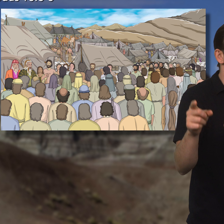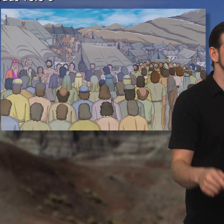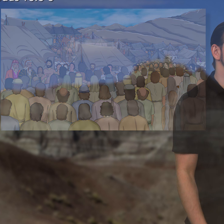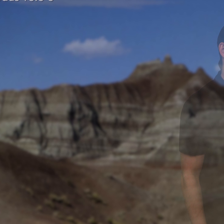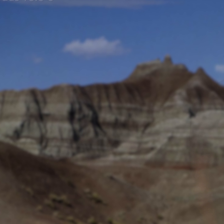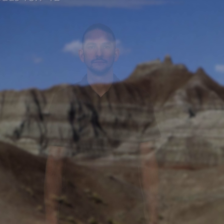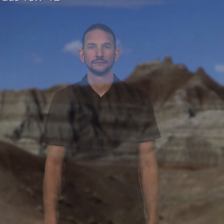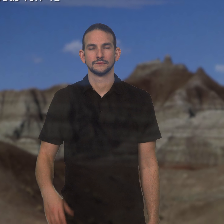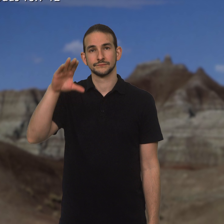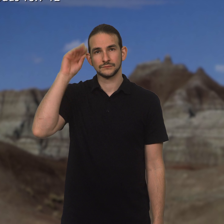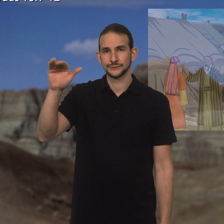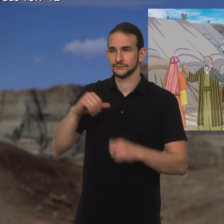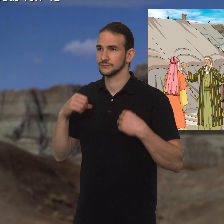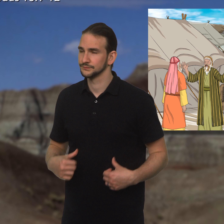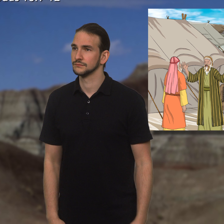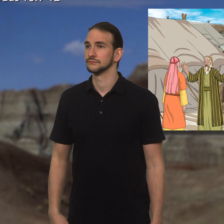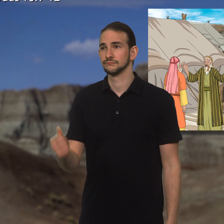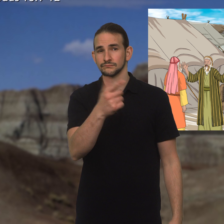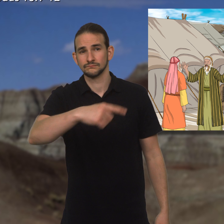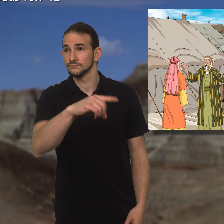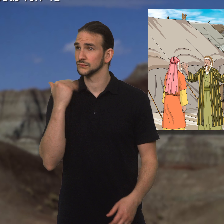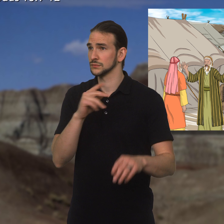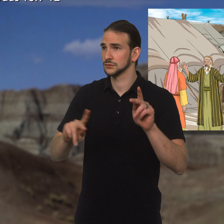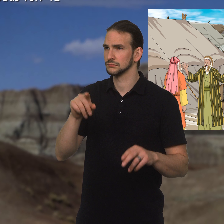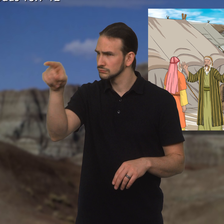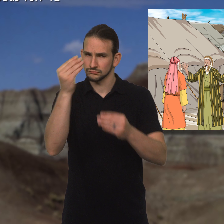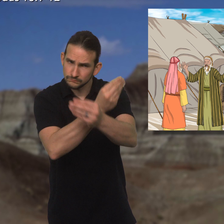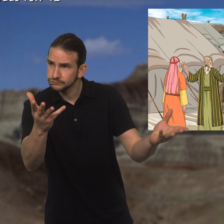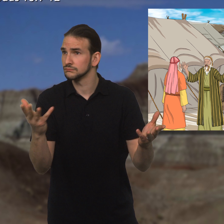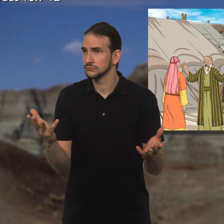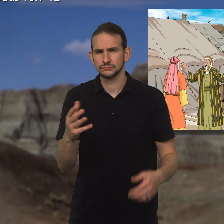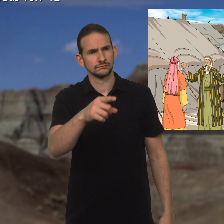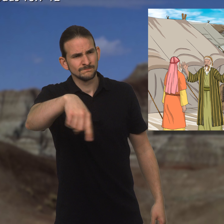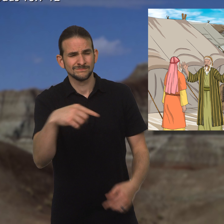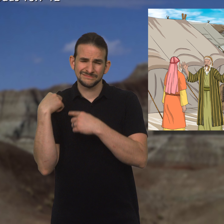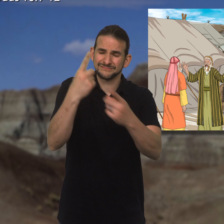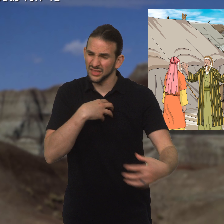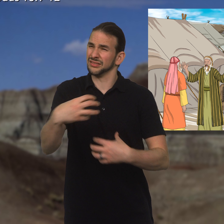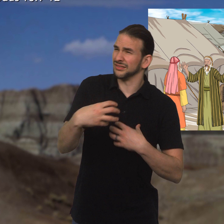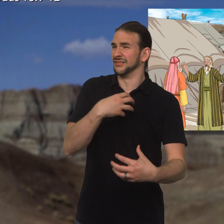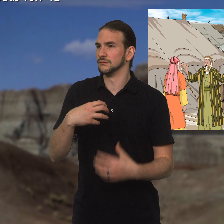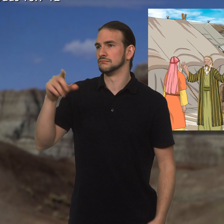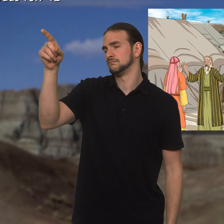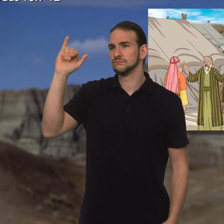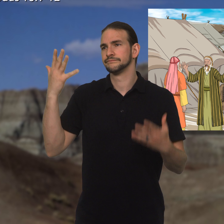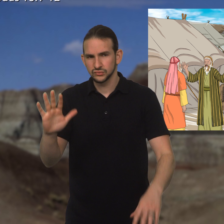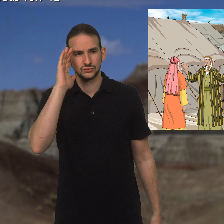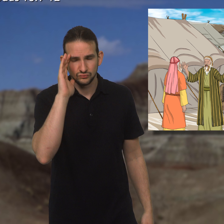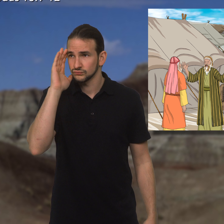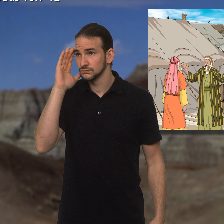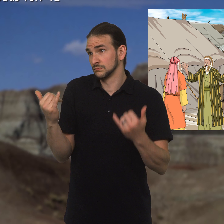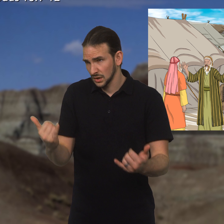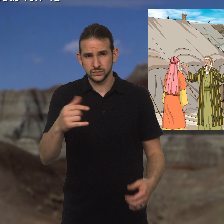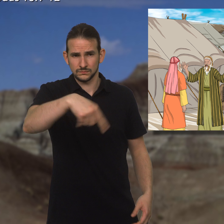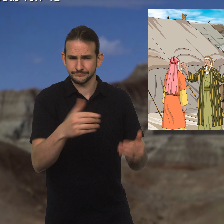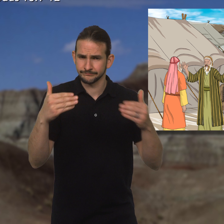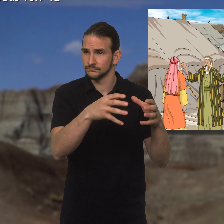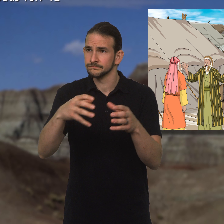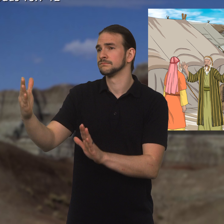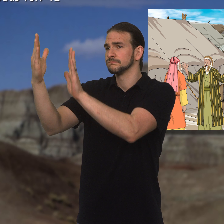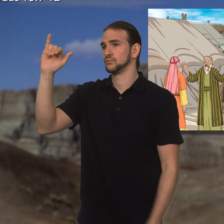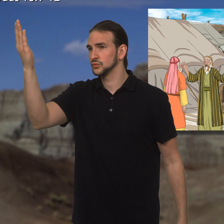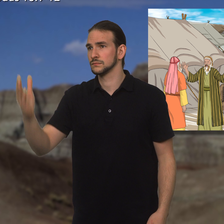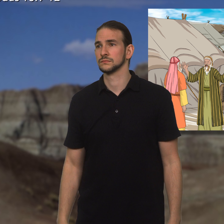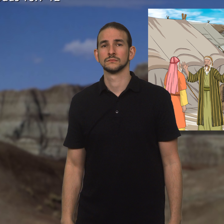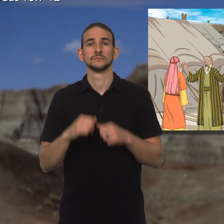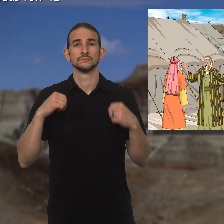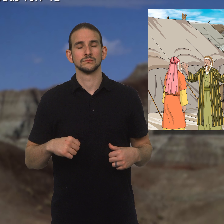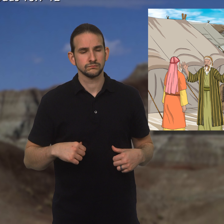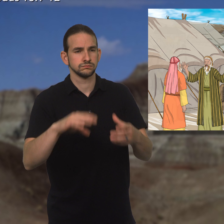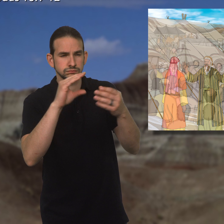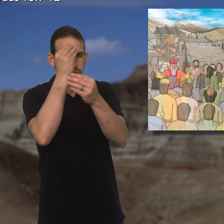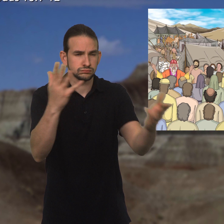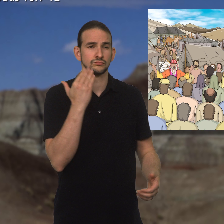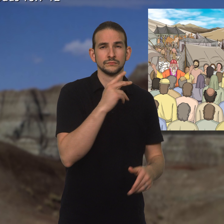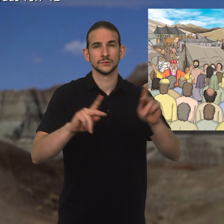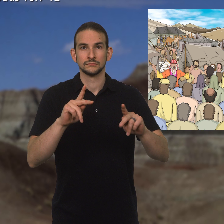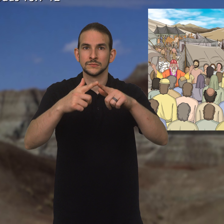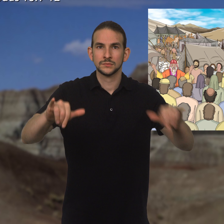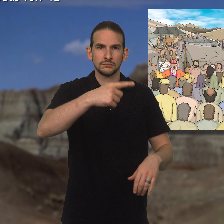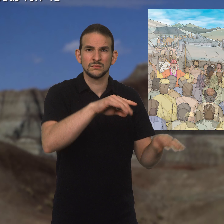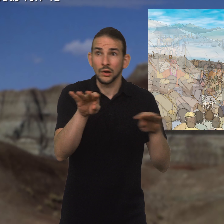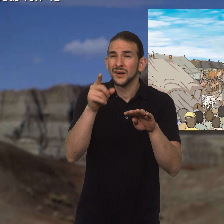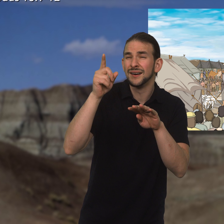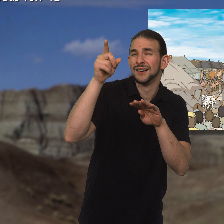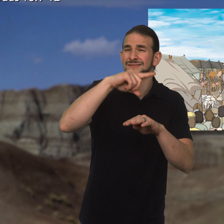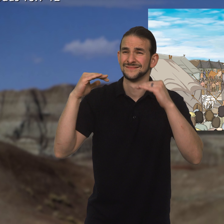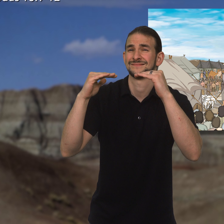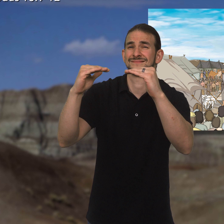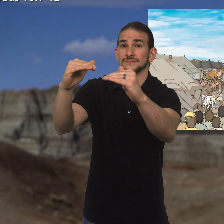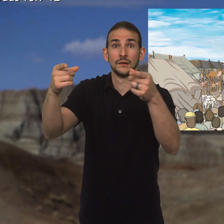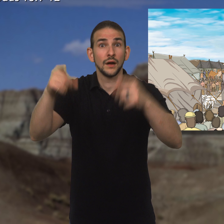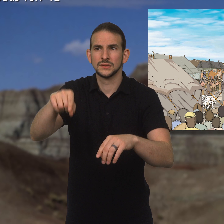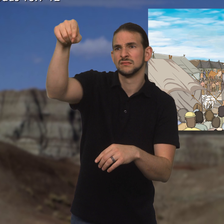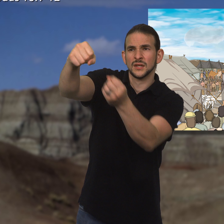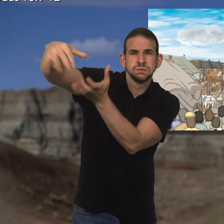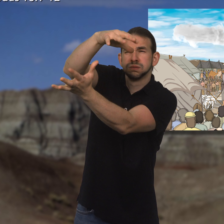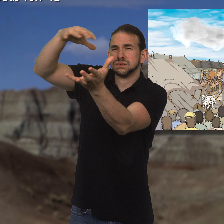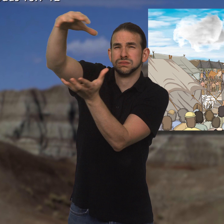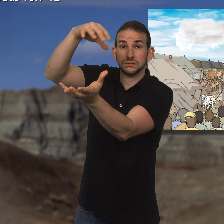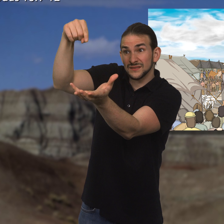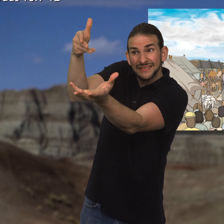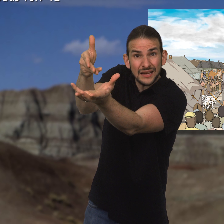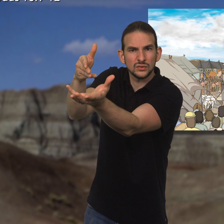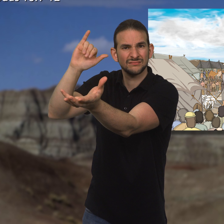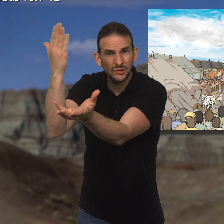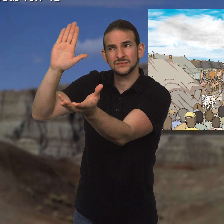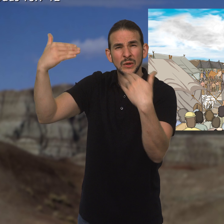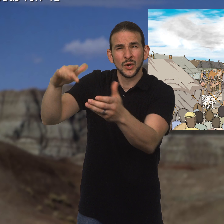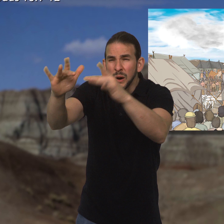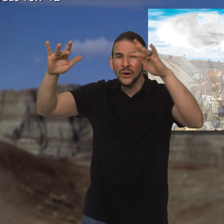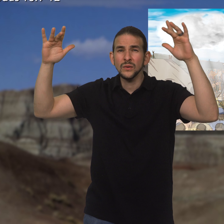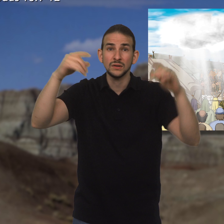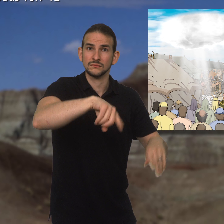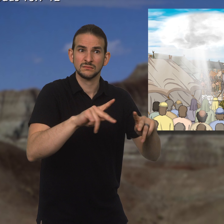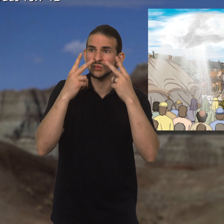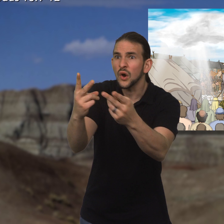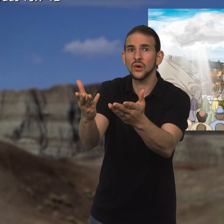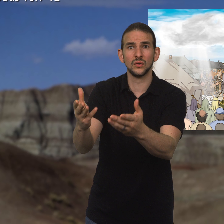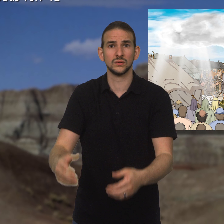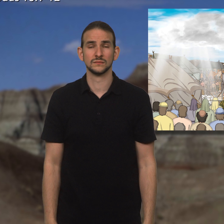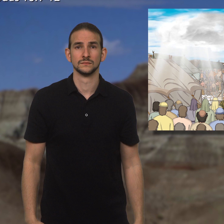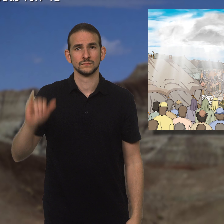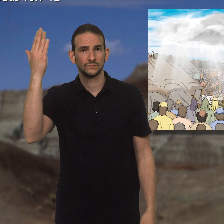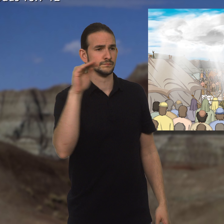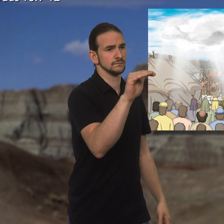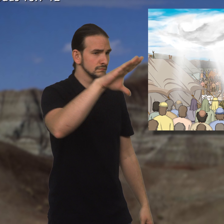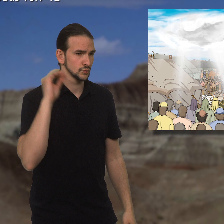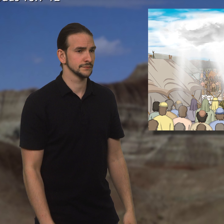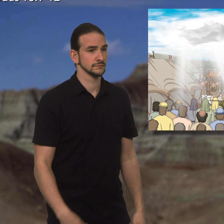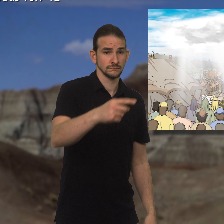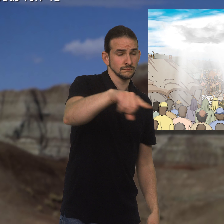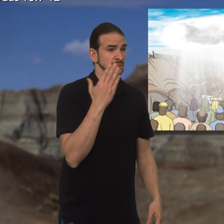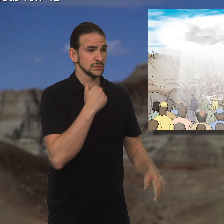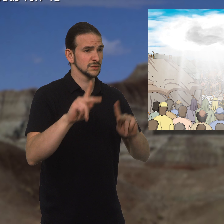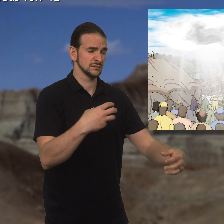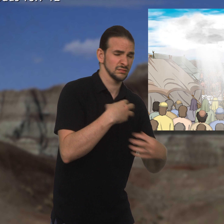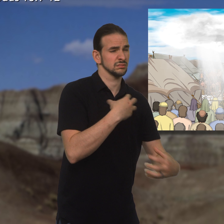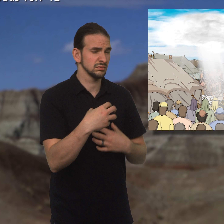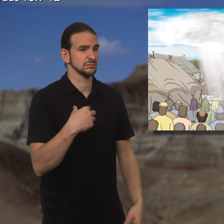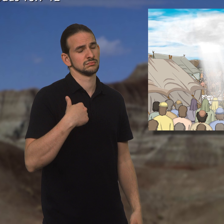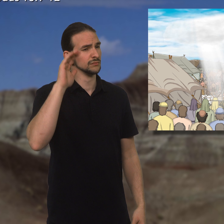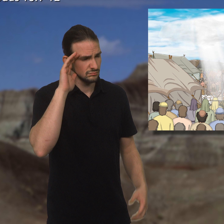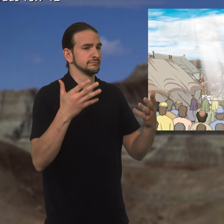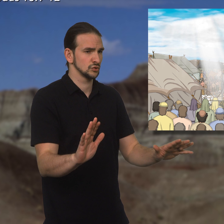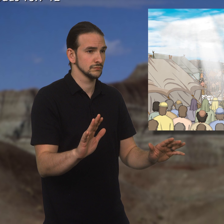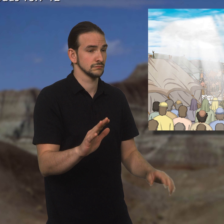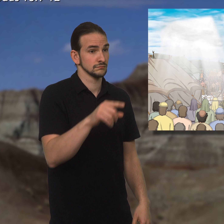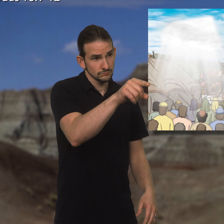Then Moses said to Aaron, “Tell the whole congregation of Israel, ‘Come before the LORD, for He has heard your grumbling.’” And as Aaron was speaking to the whole congregation of Israel, they looked toward the desert, and there in a cloud the glory of the LORD appeared.